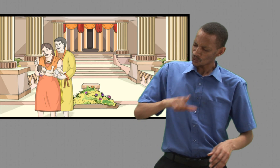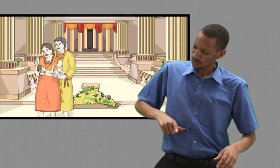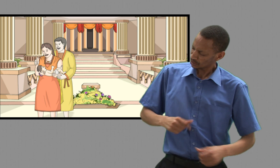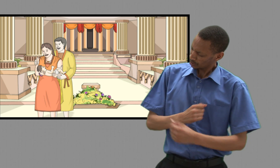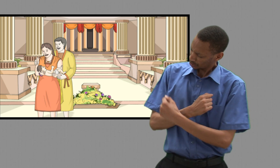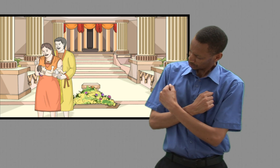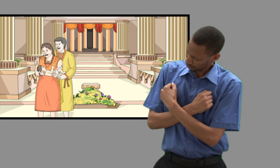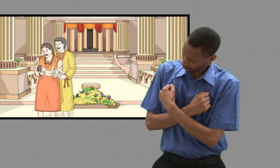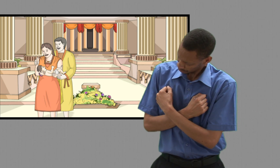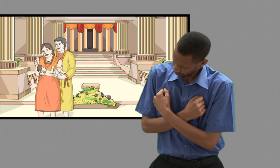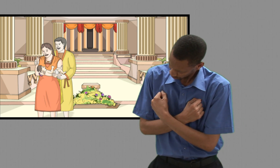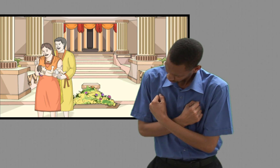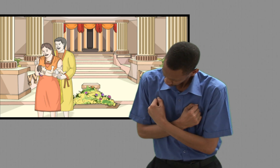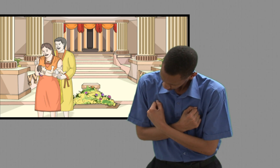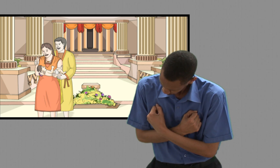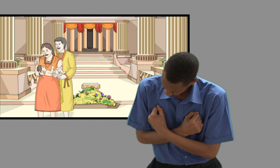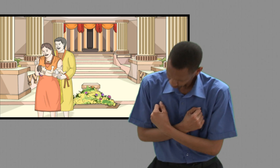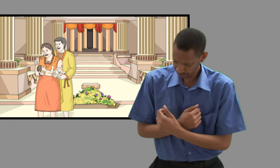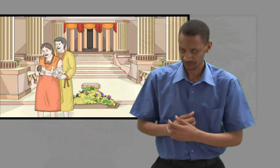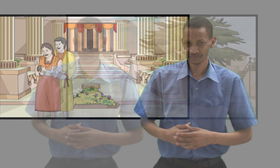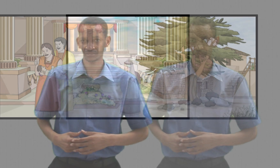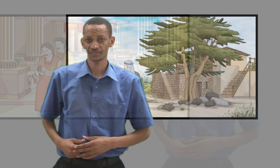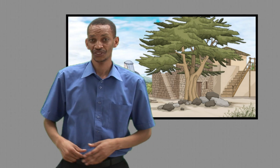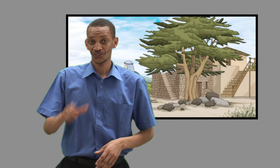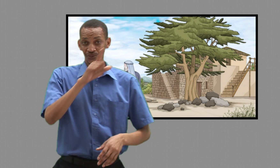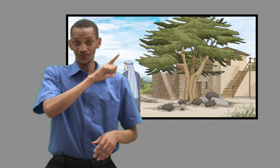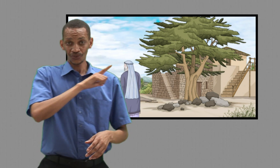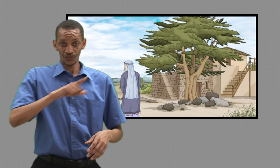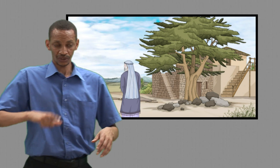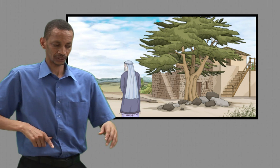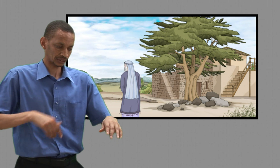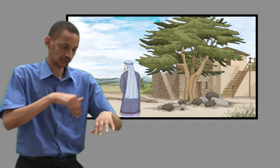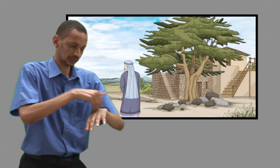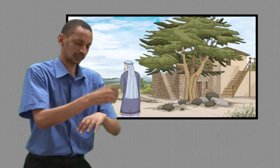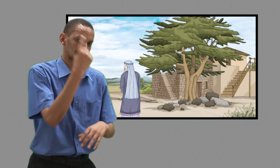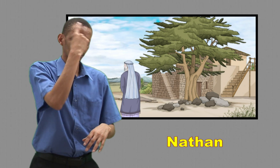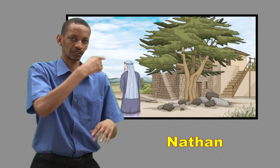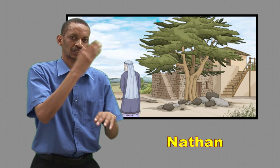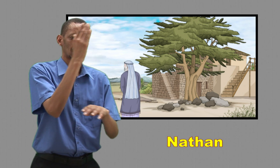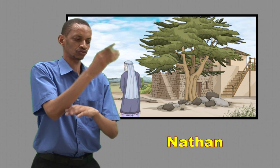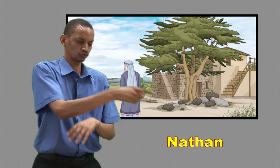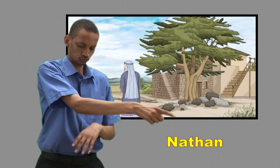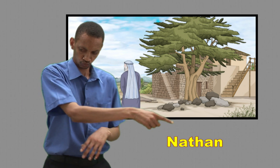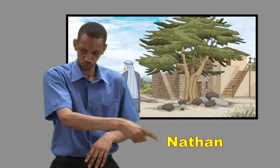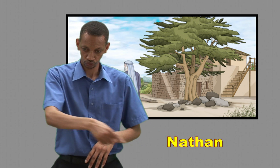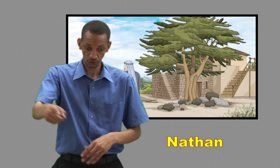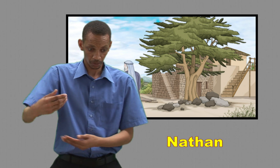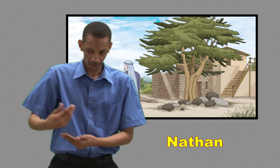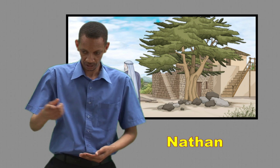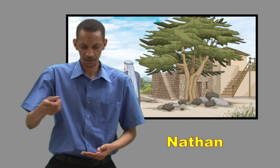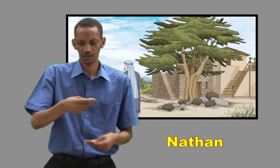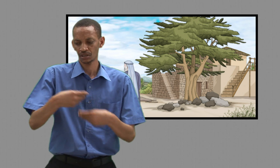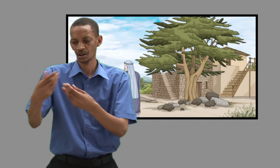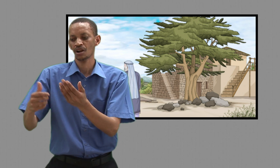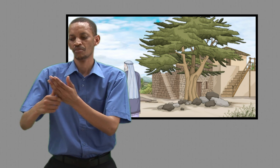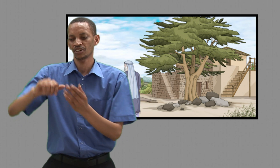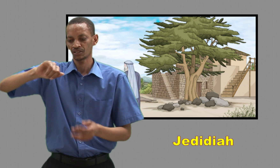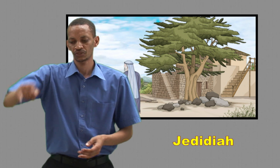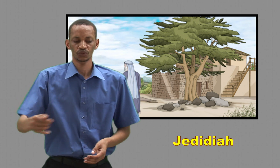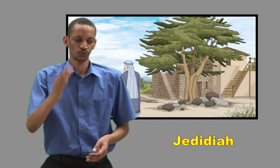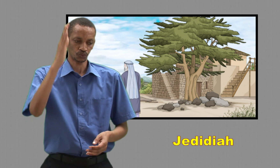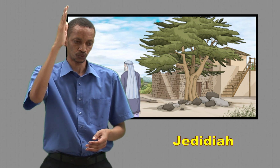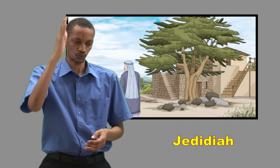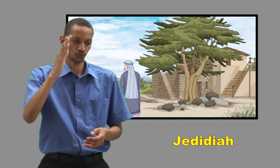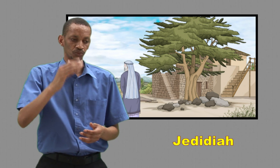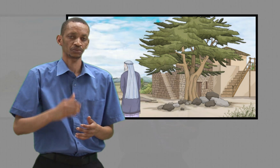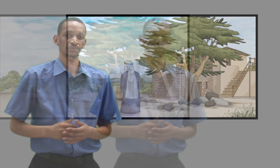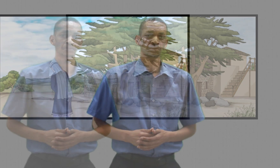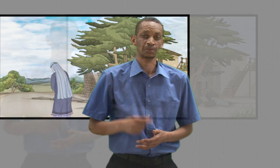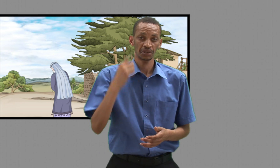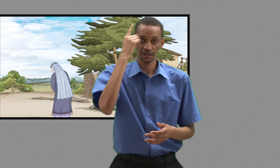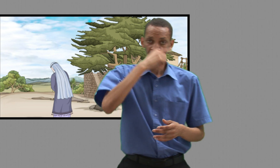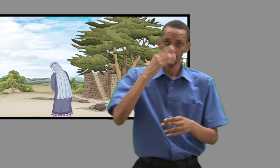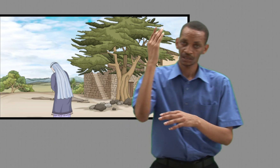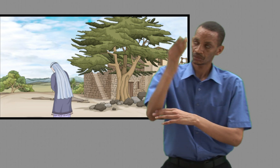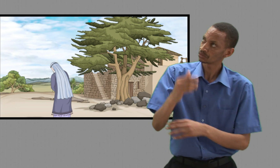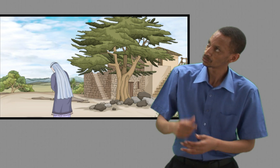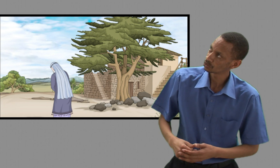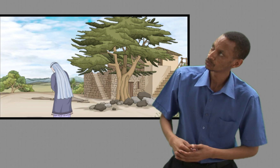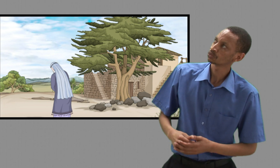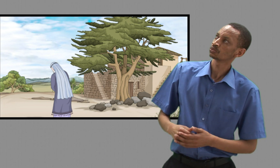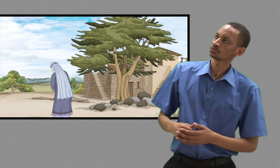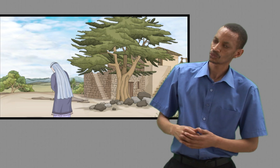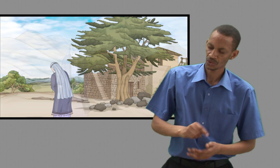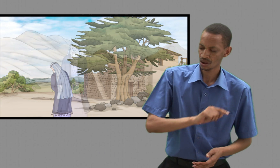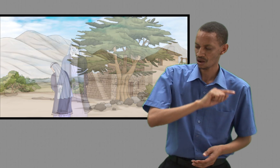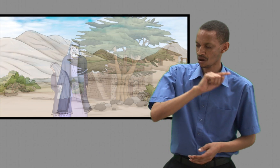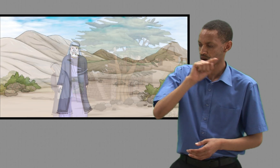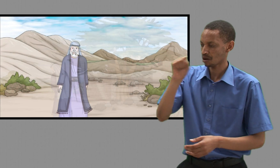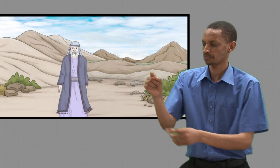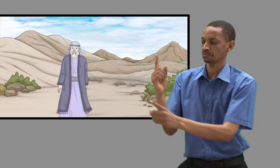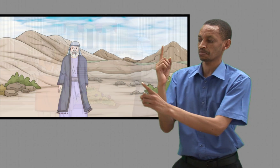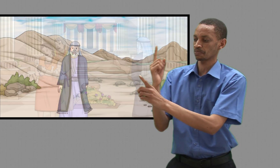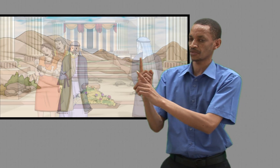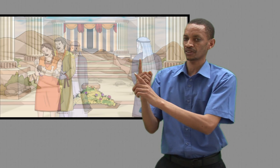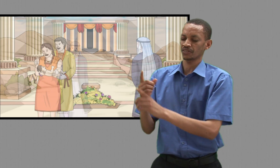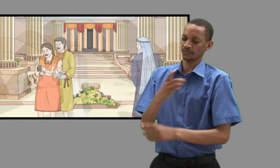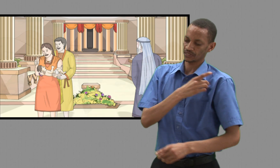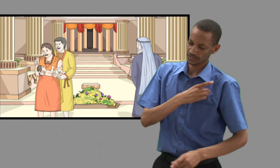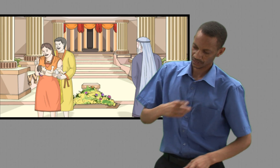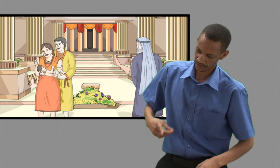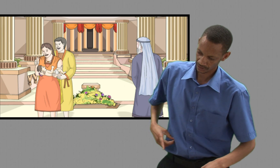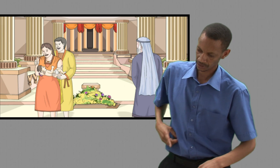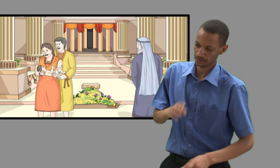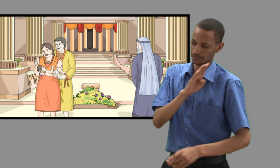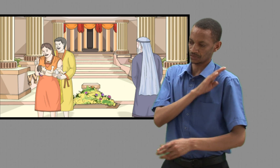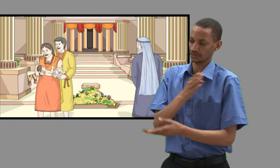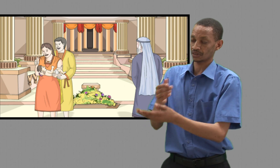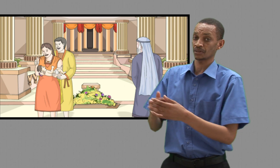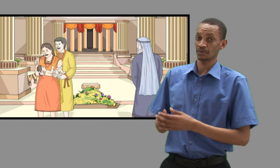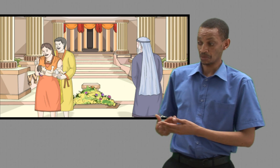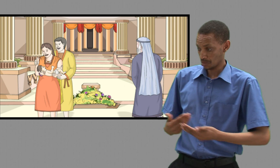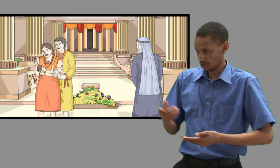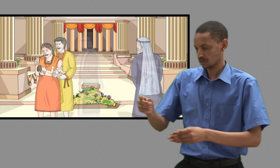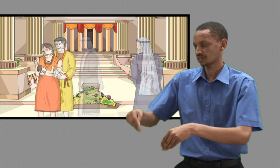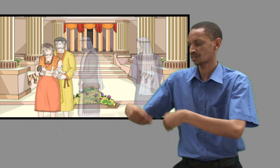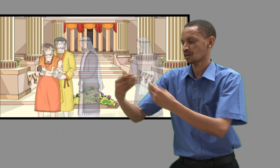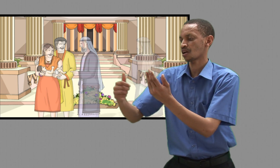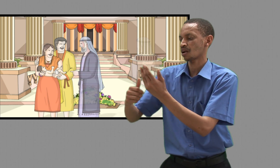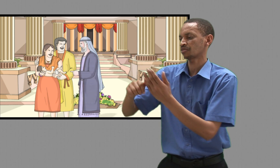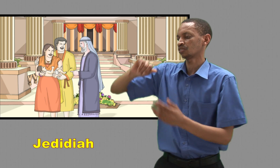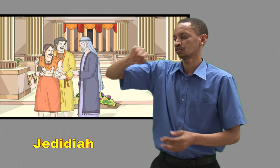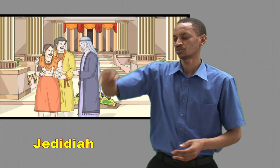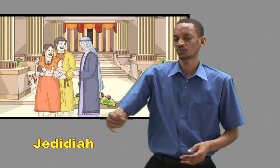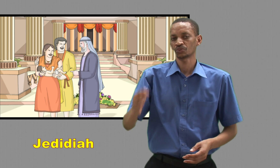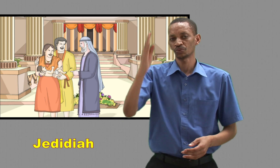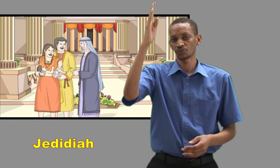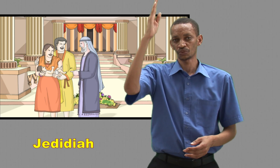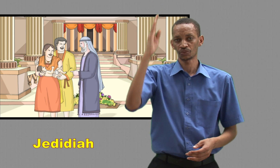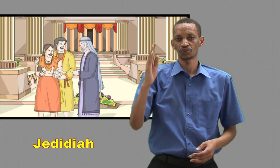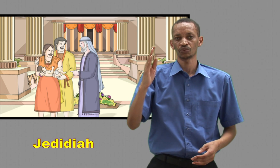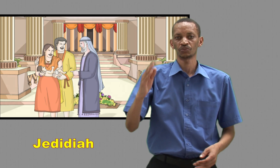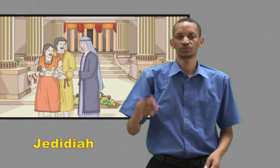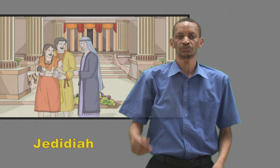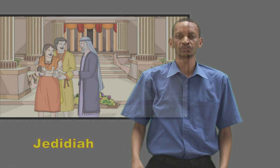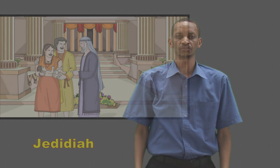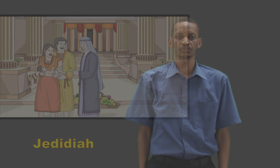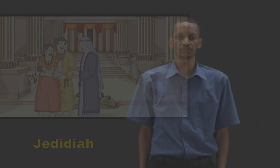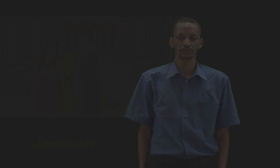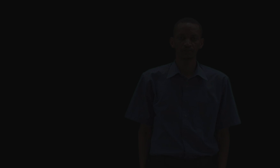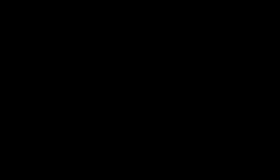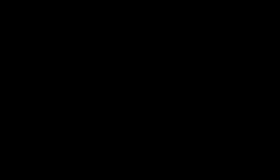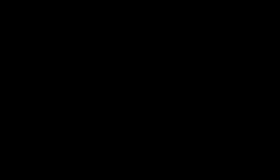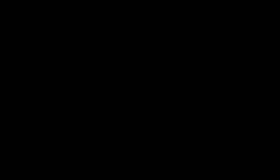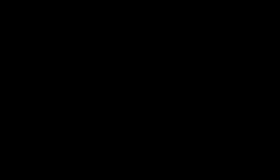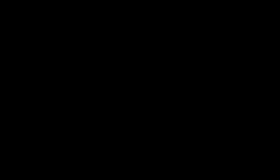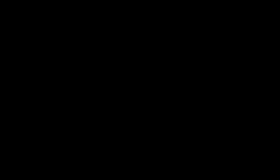Now the LORD loved the child and sent word through Nathan the prophet to name him Jedidiah because the LORD loved him.